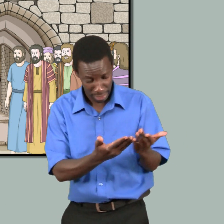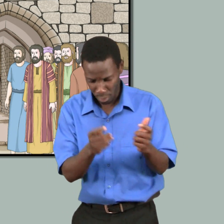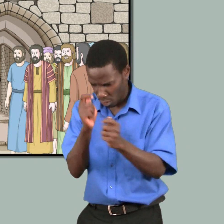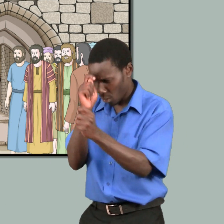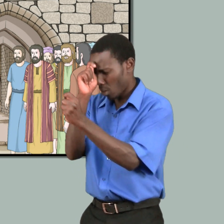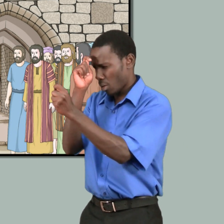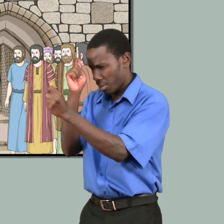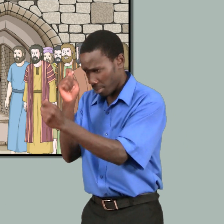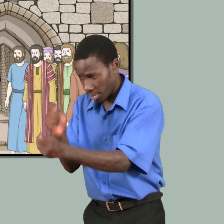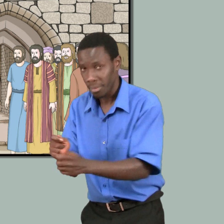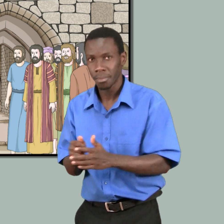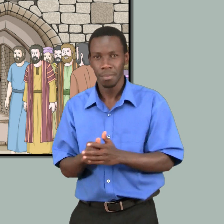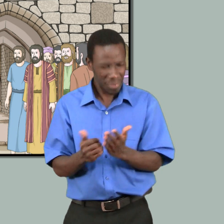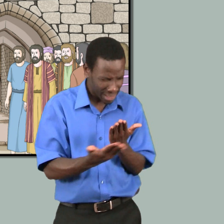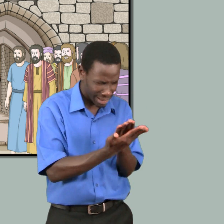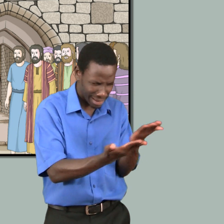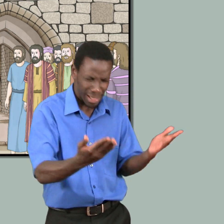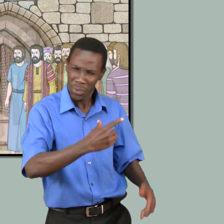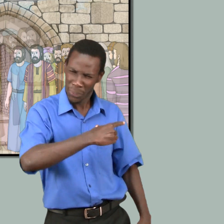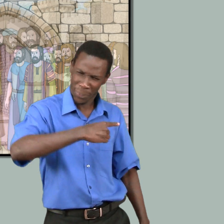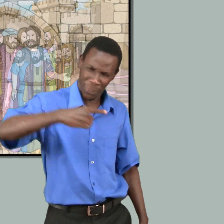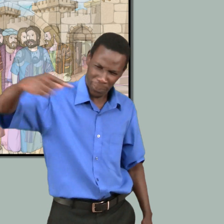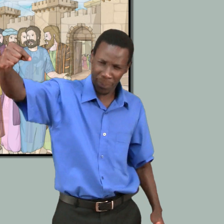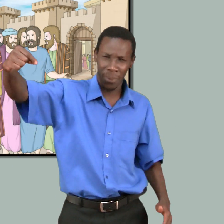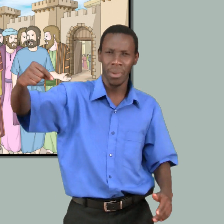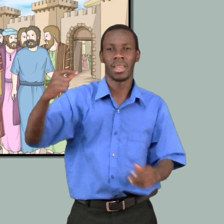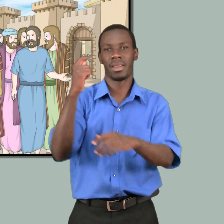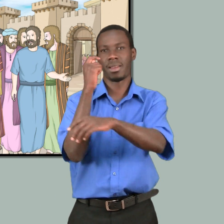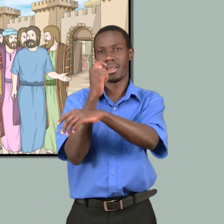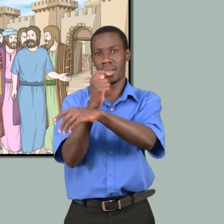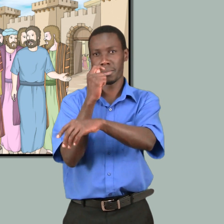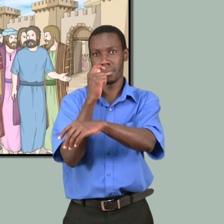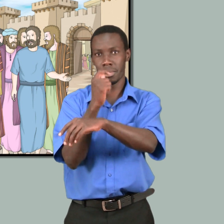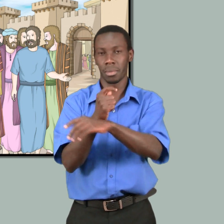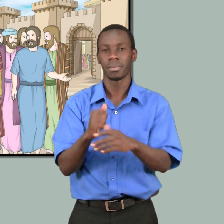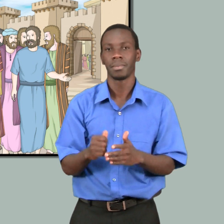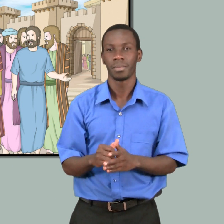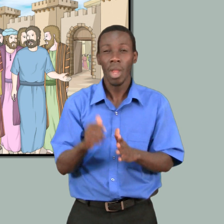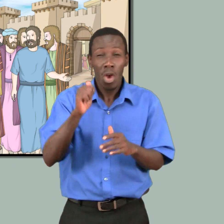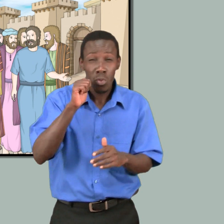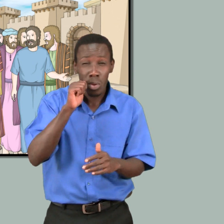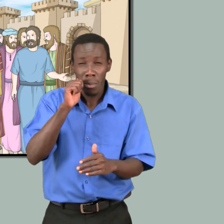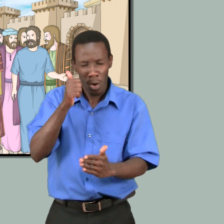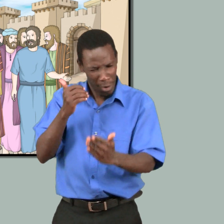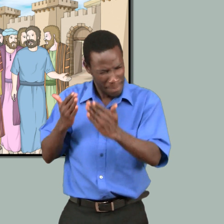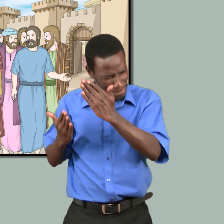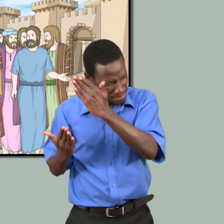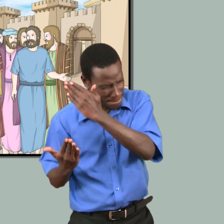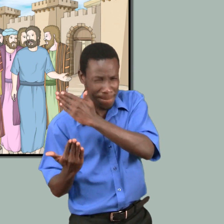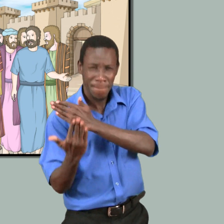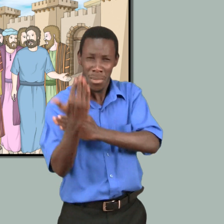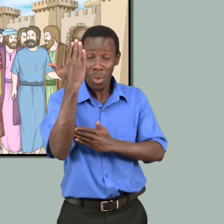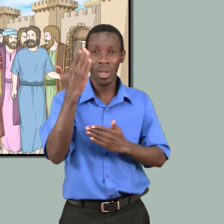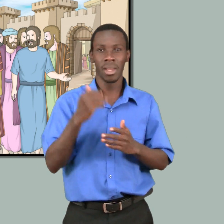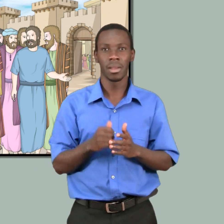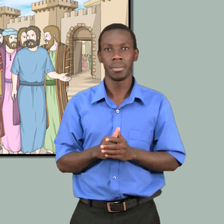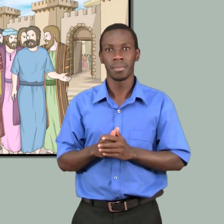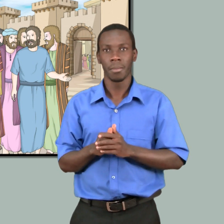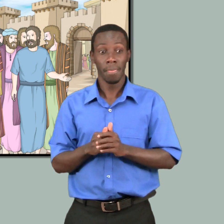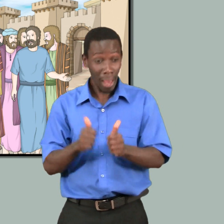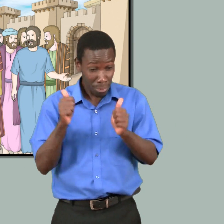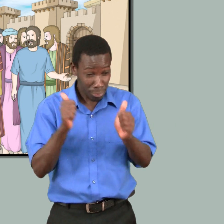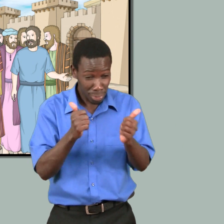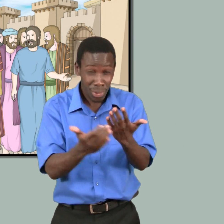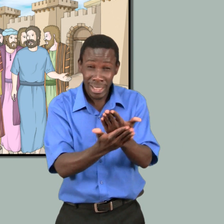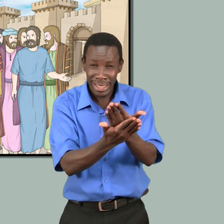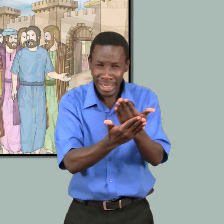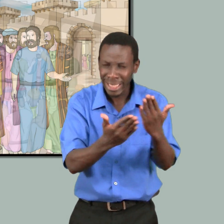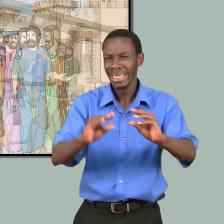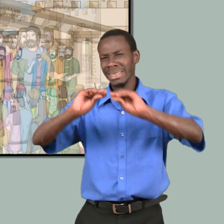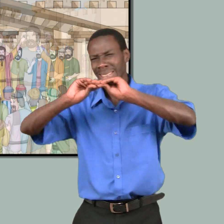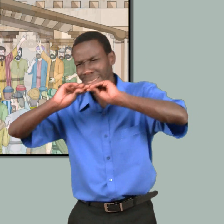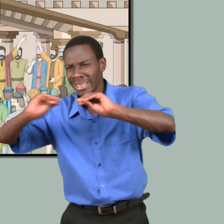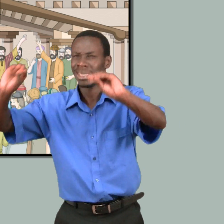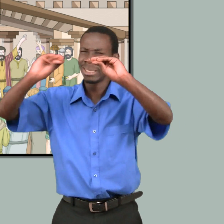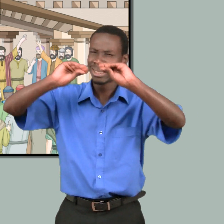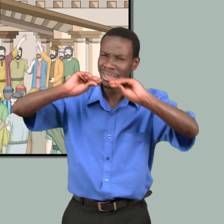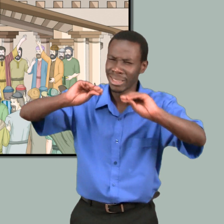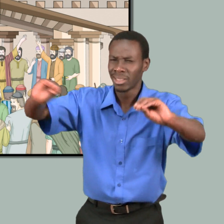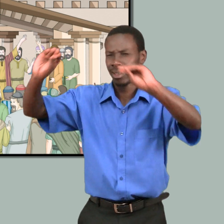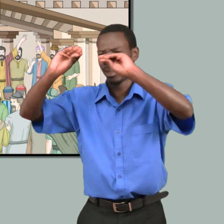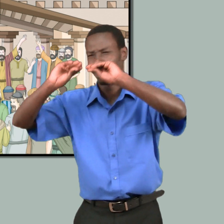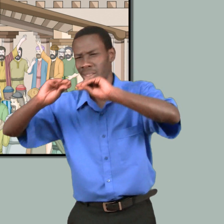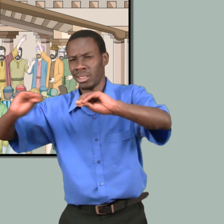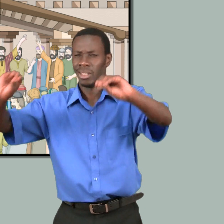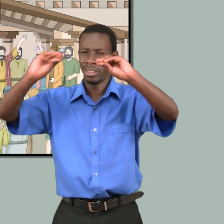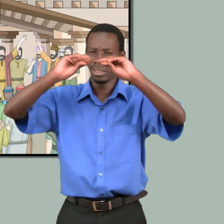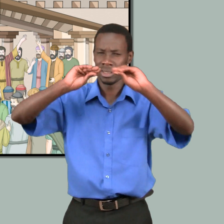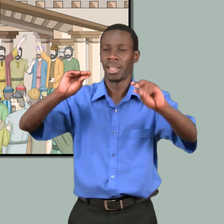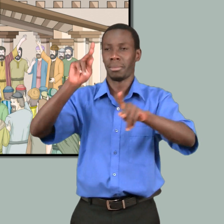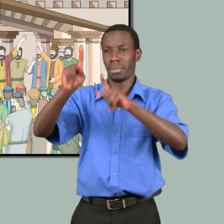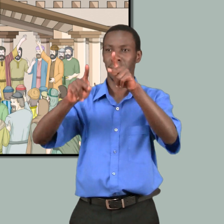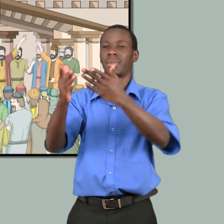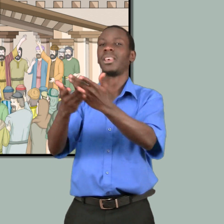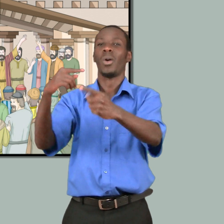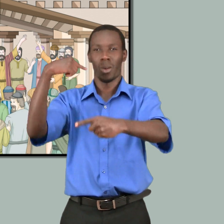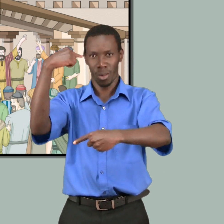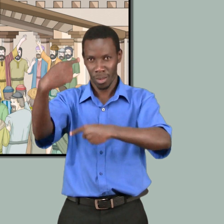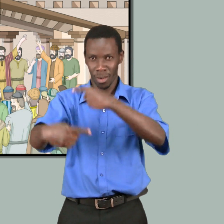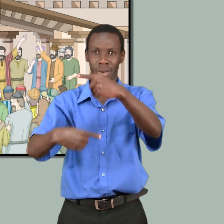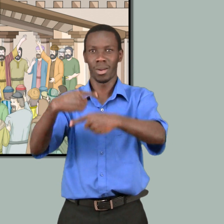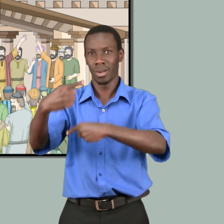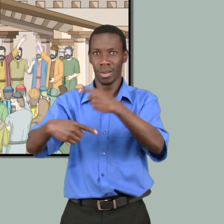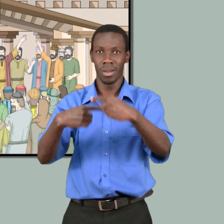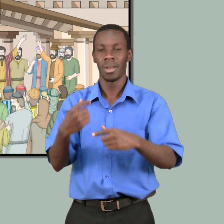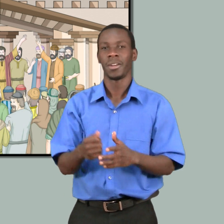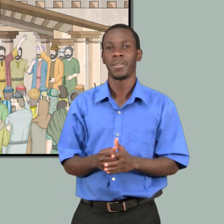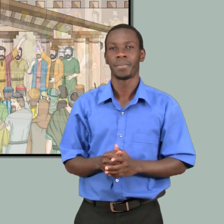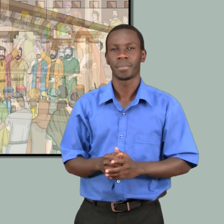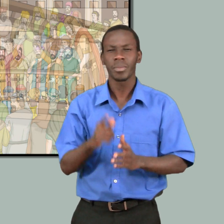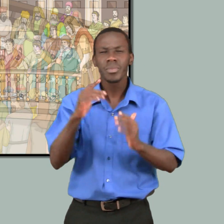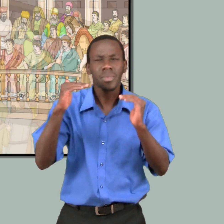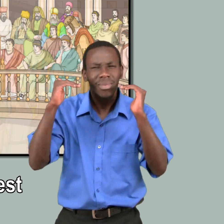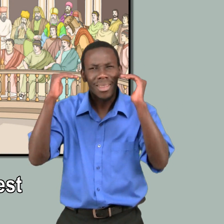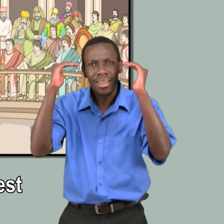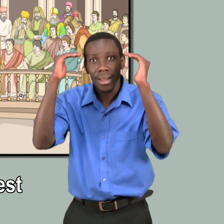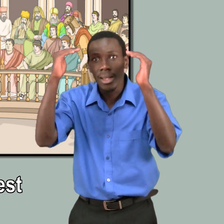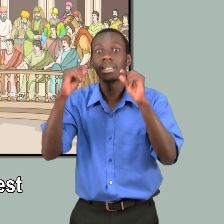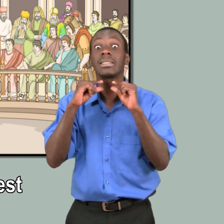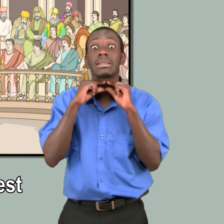At daybreak the apostles entered the temple courts as they had been told and began to teach the people.